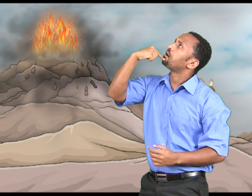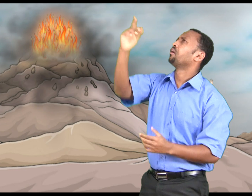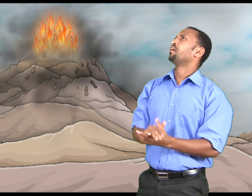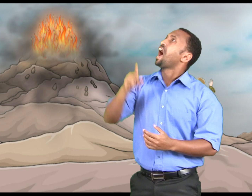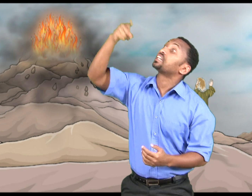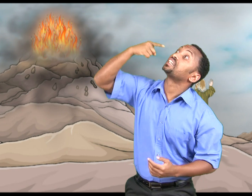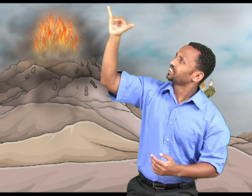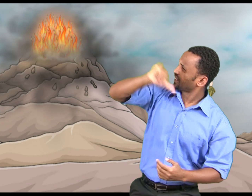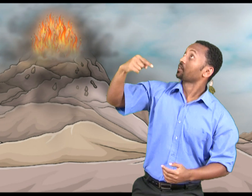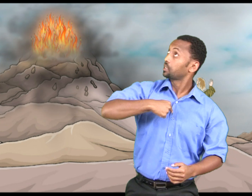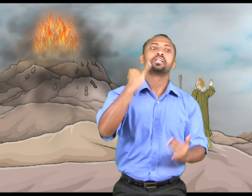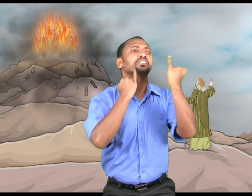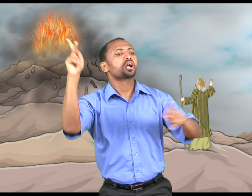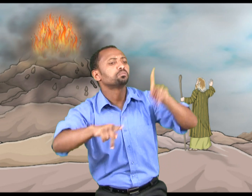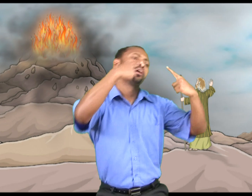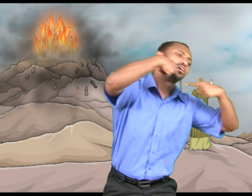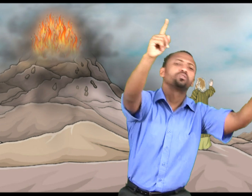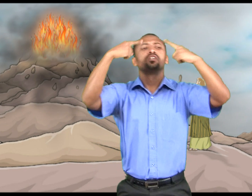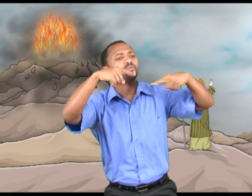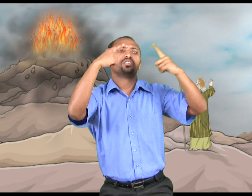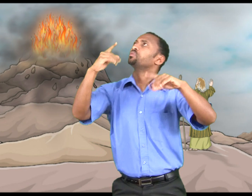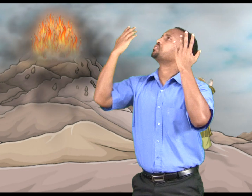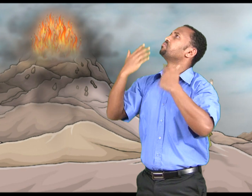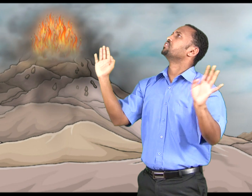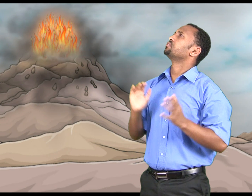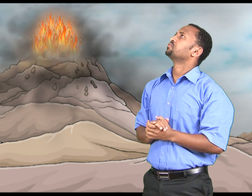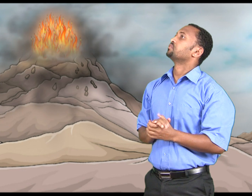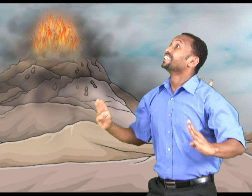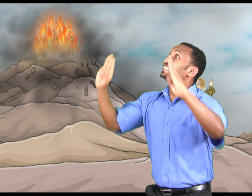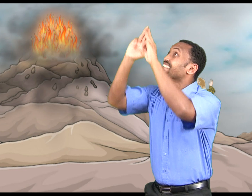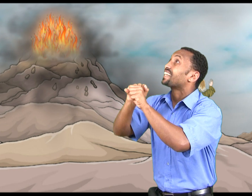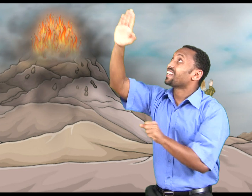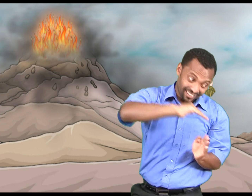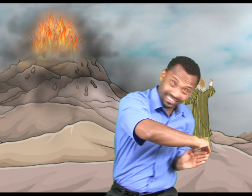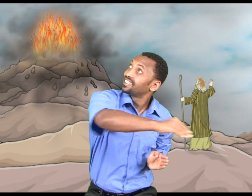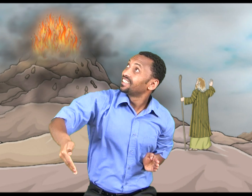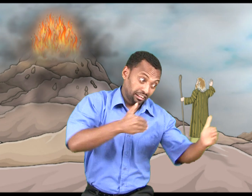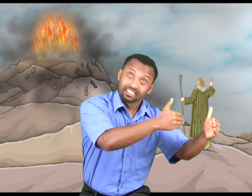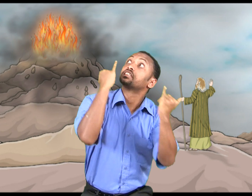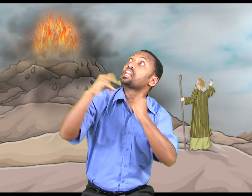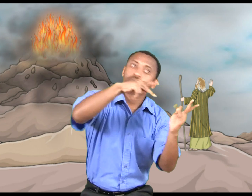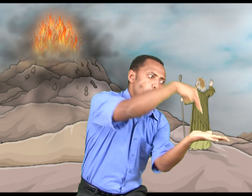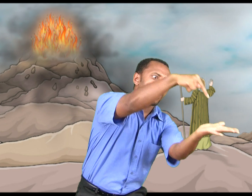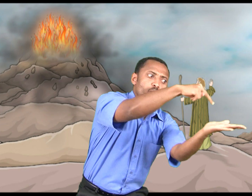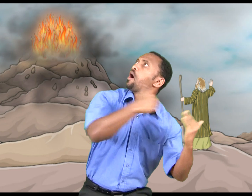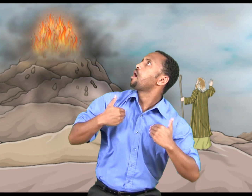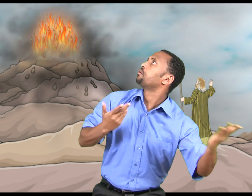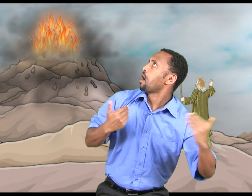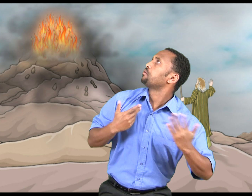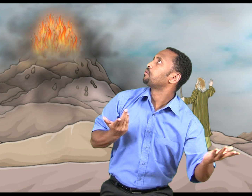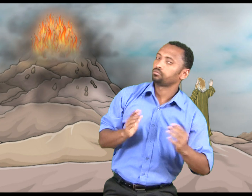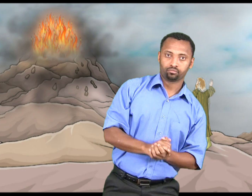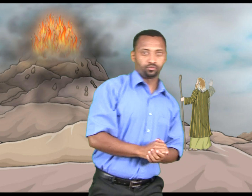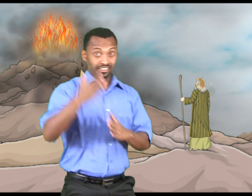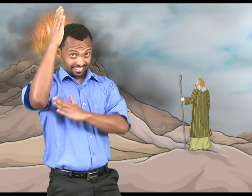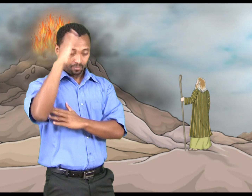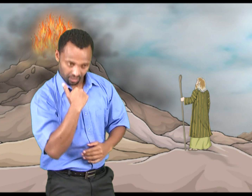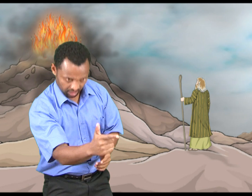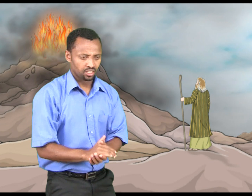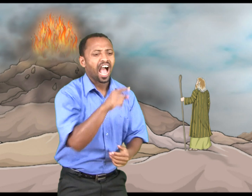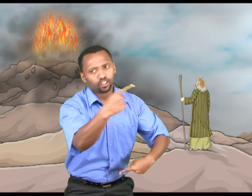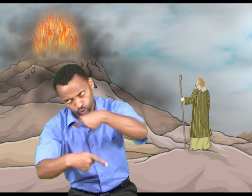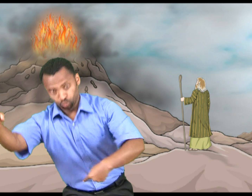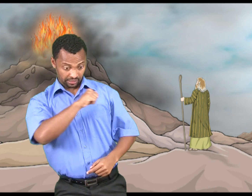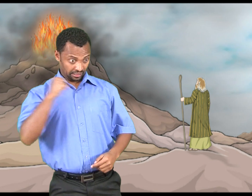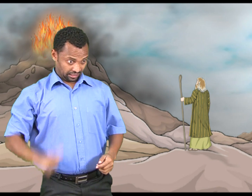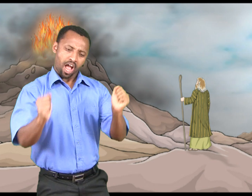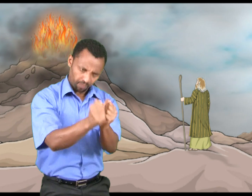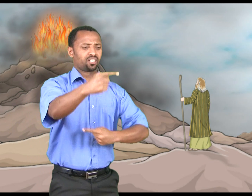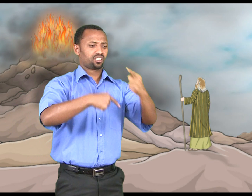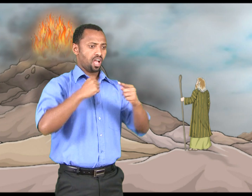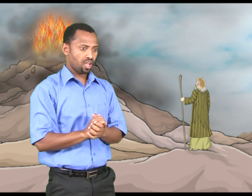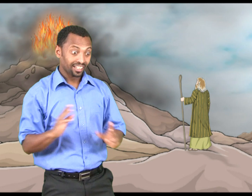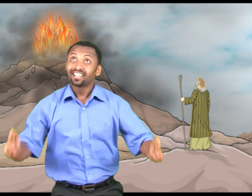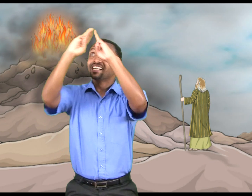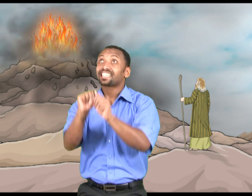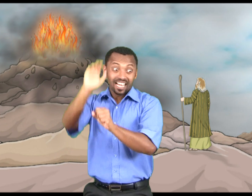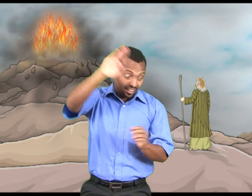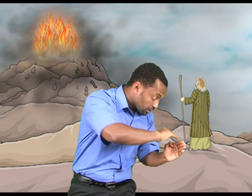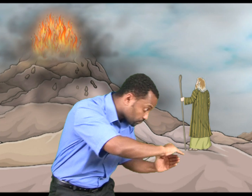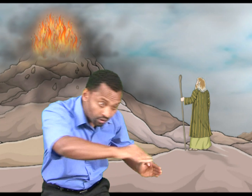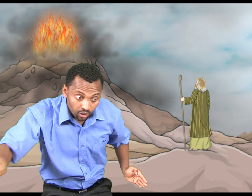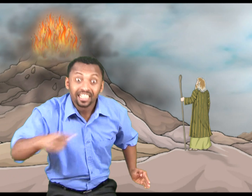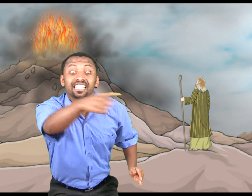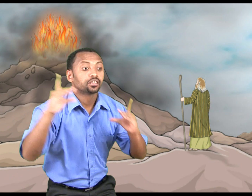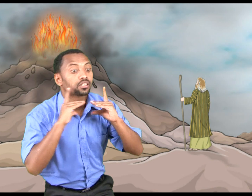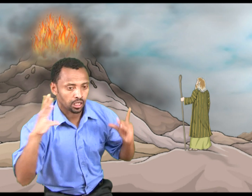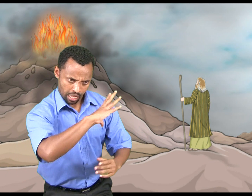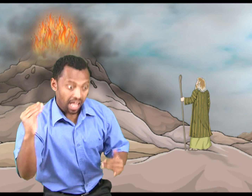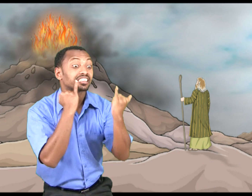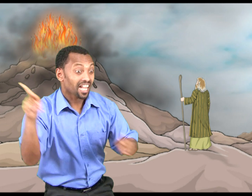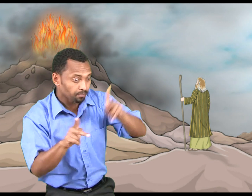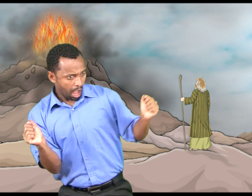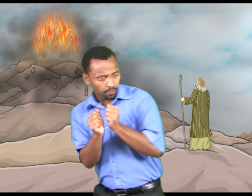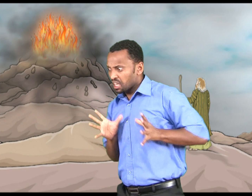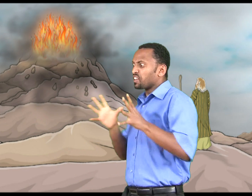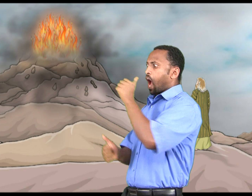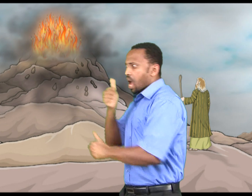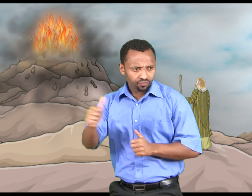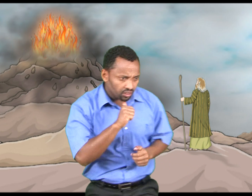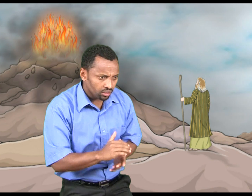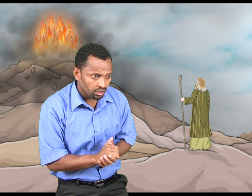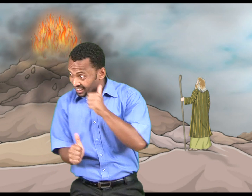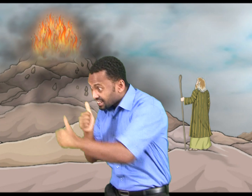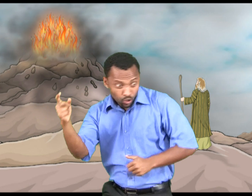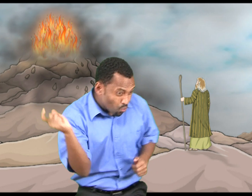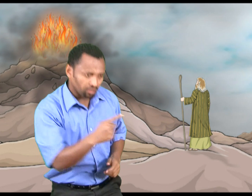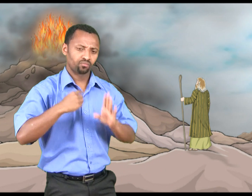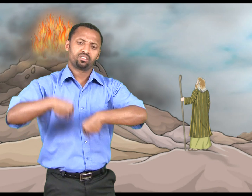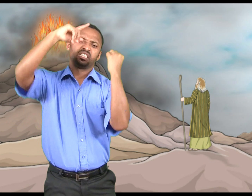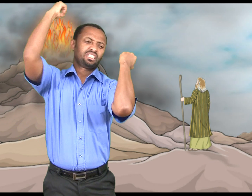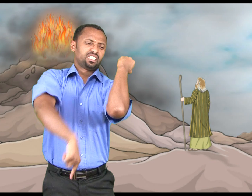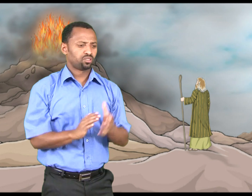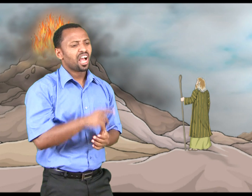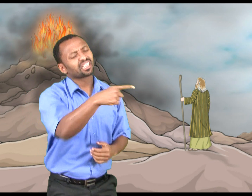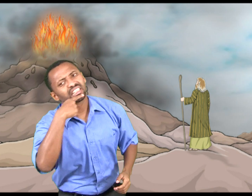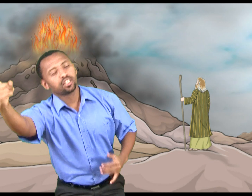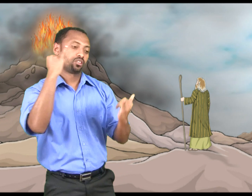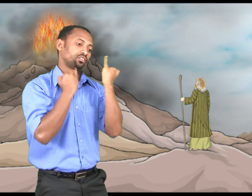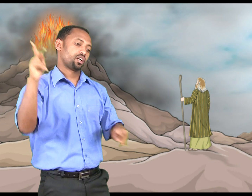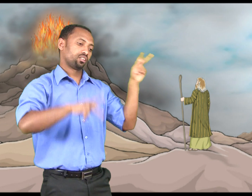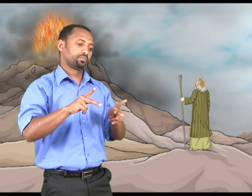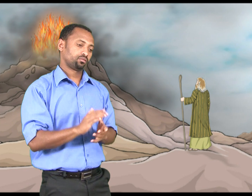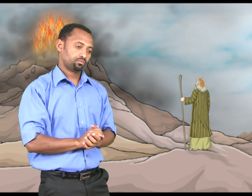But Moses said to the LORD, “The people cannot come up Mount Sinai, for You solemnly warned us, ‘Put a boundary around the mountain and set it apart as holy.’” And the LORD replied, “Go down and bring Aaron with you.